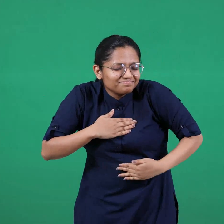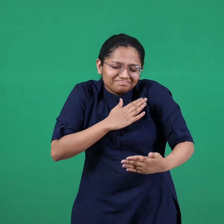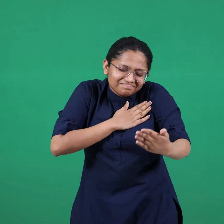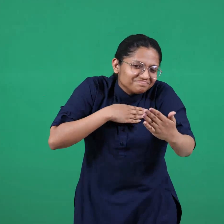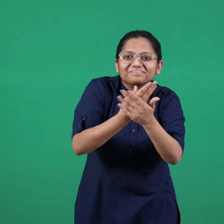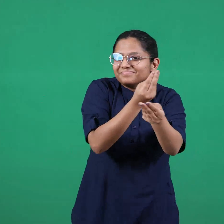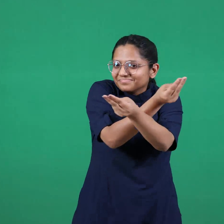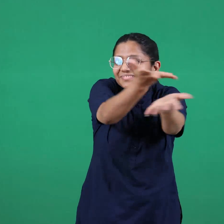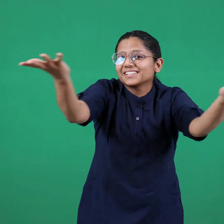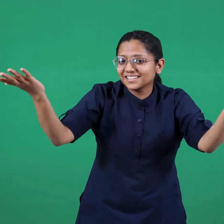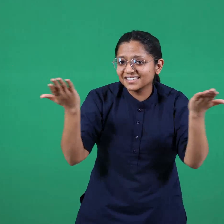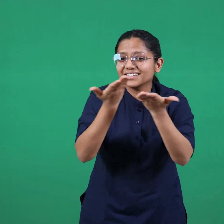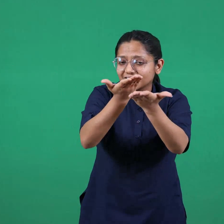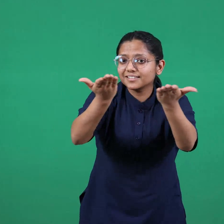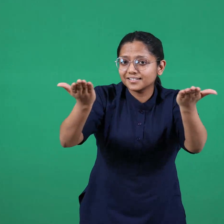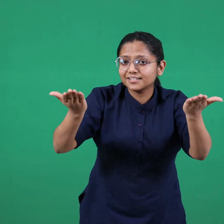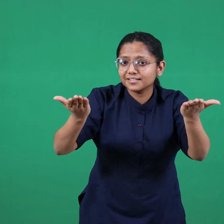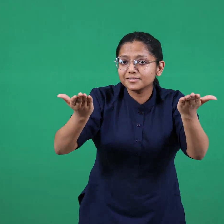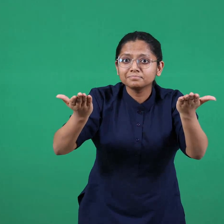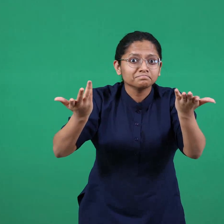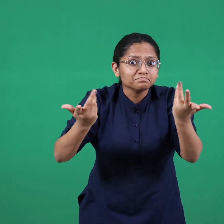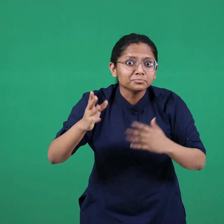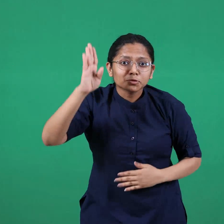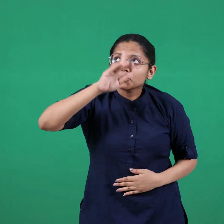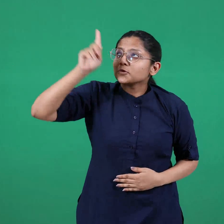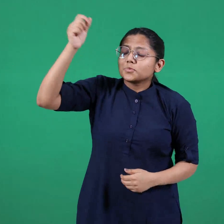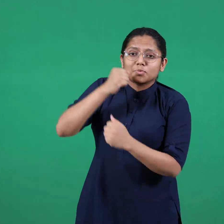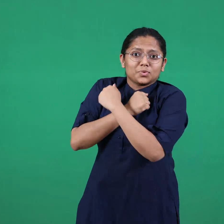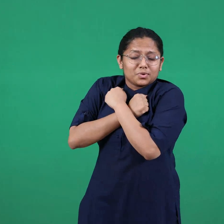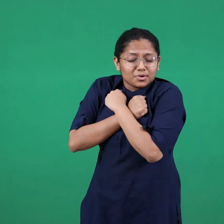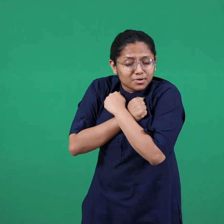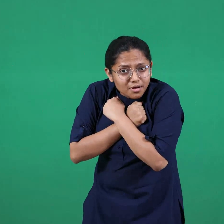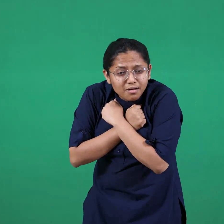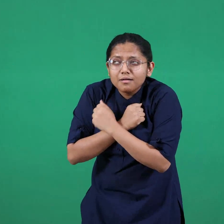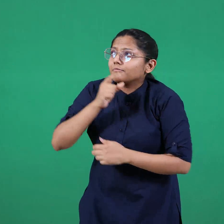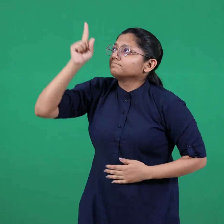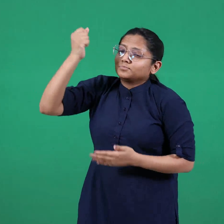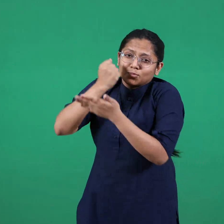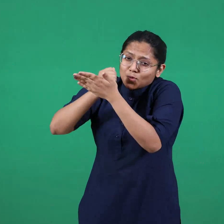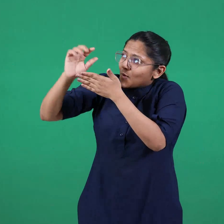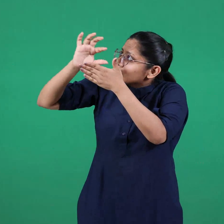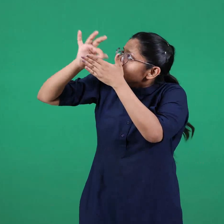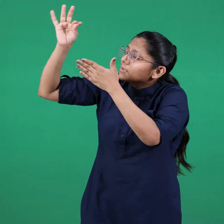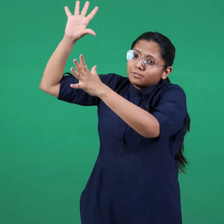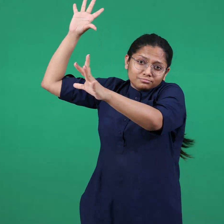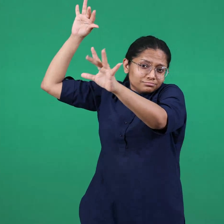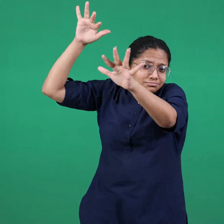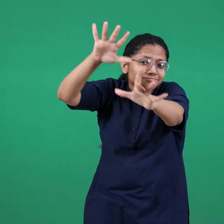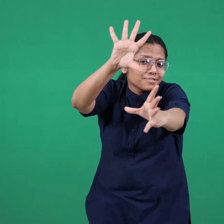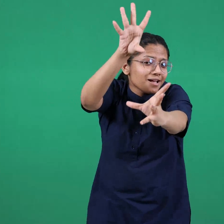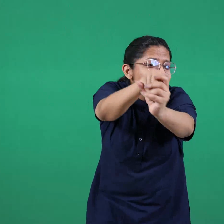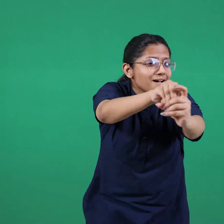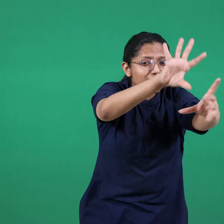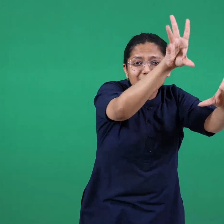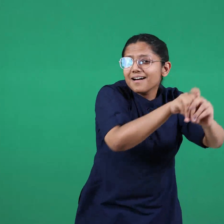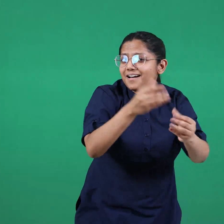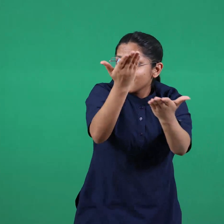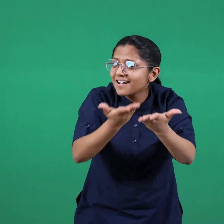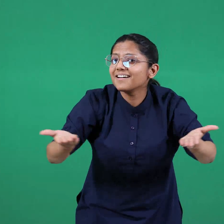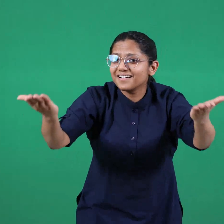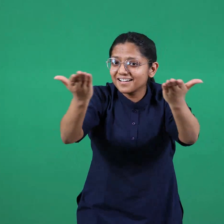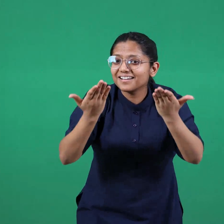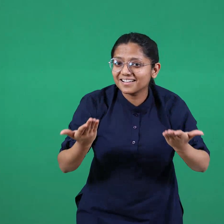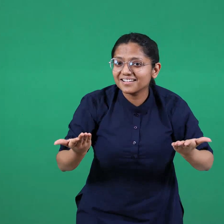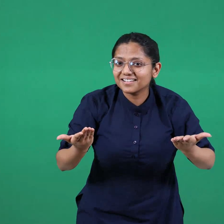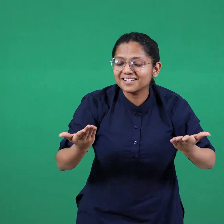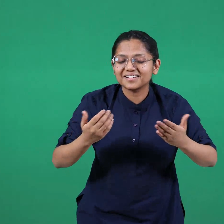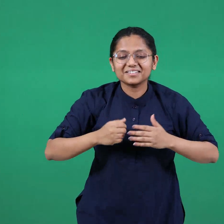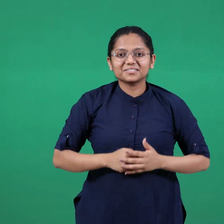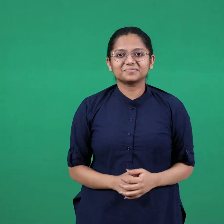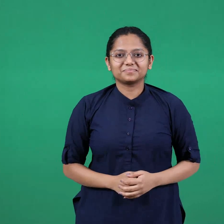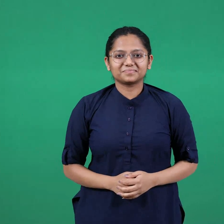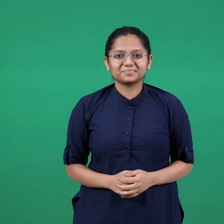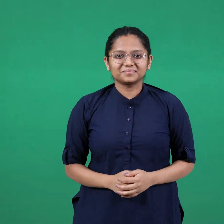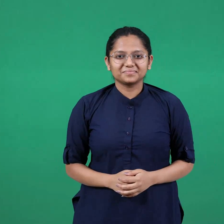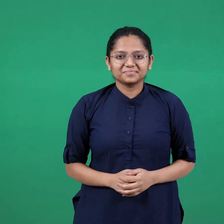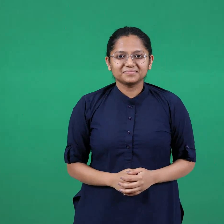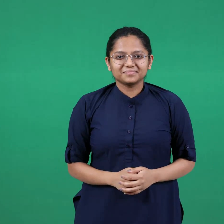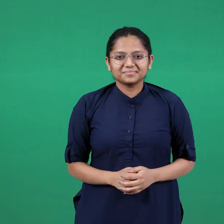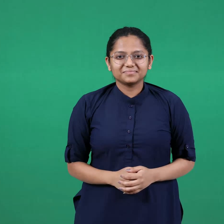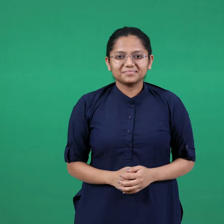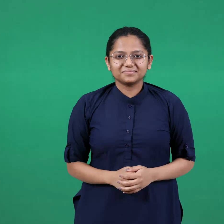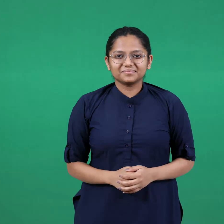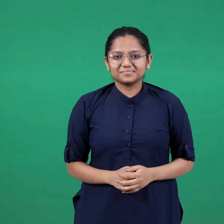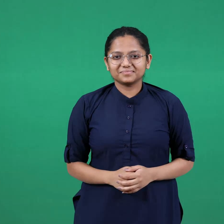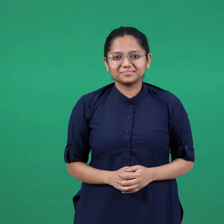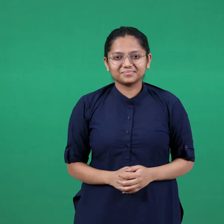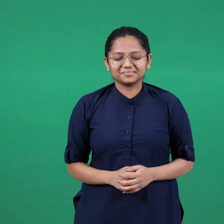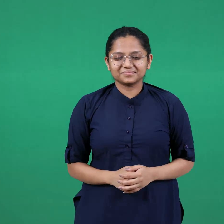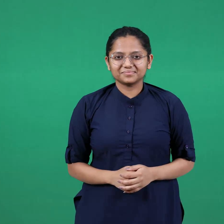All the saints send you greetings.